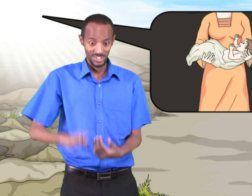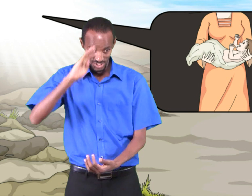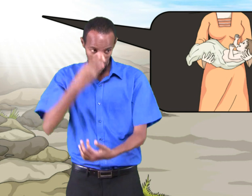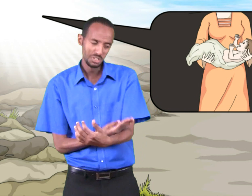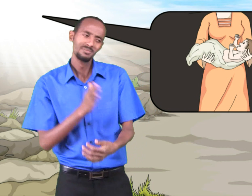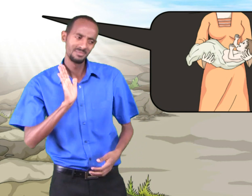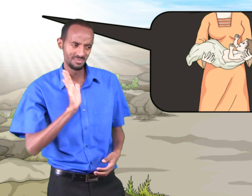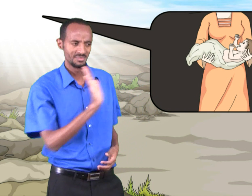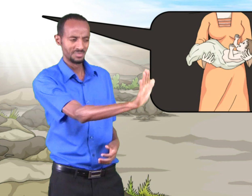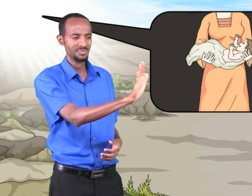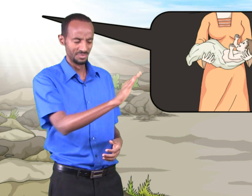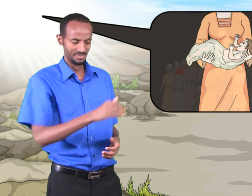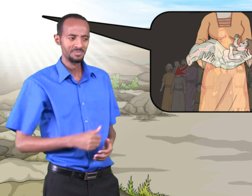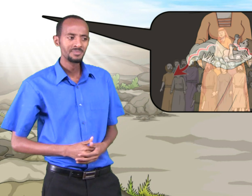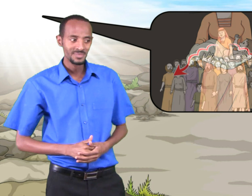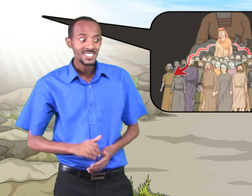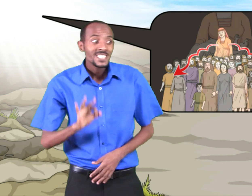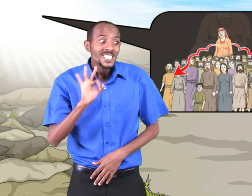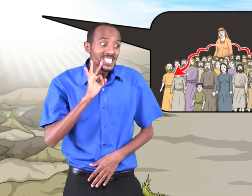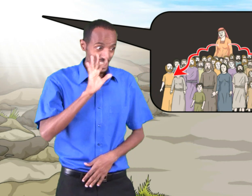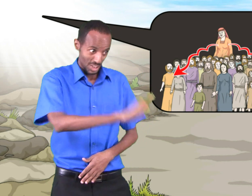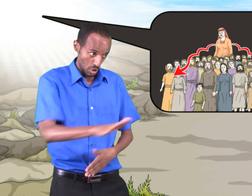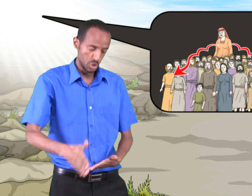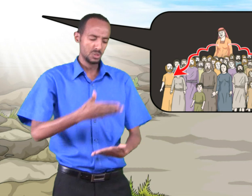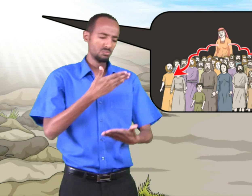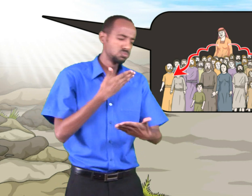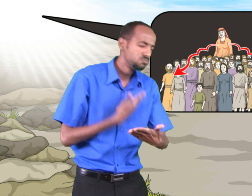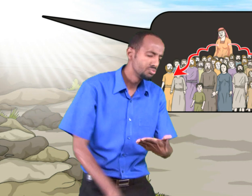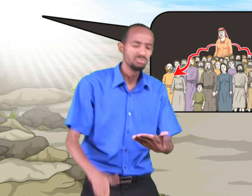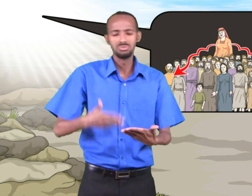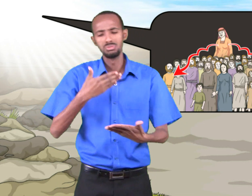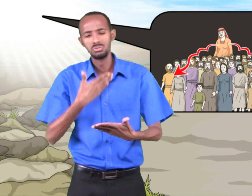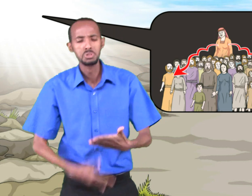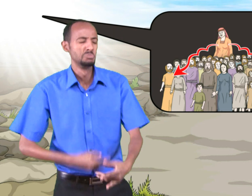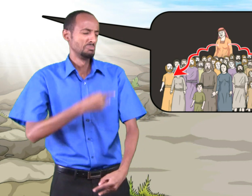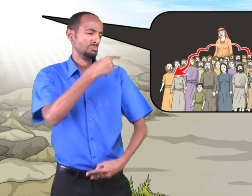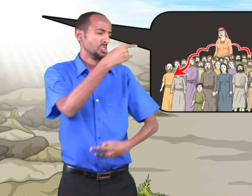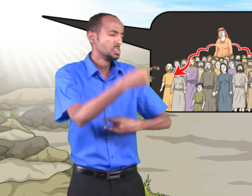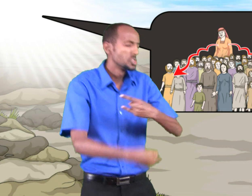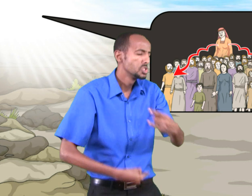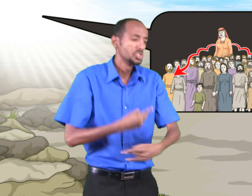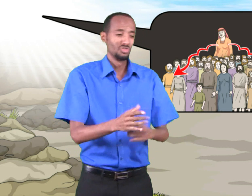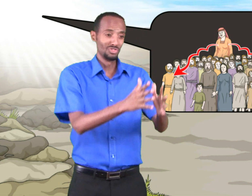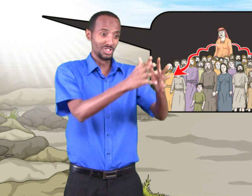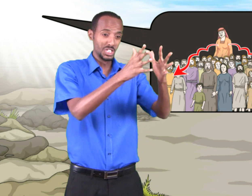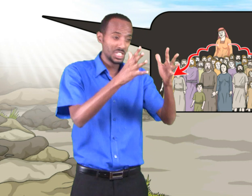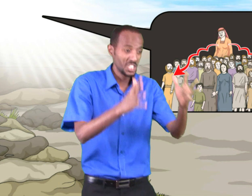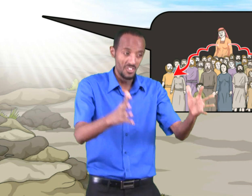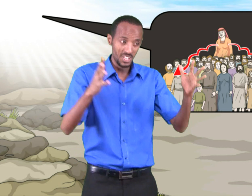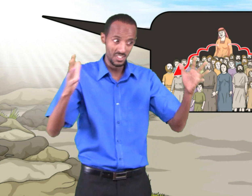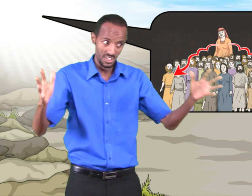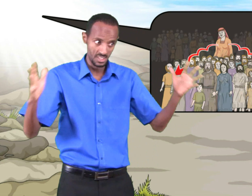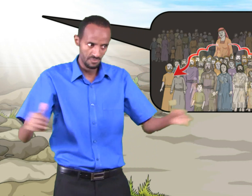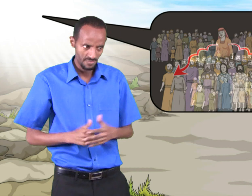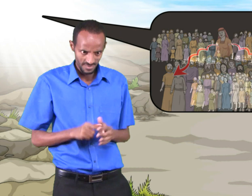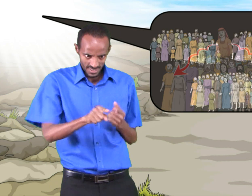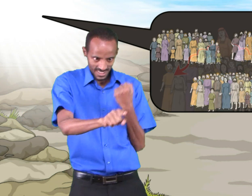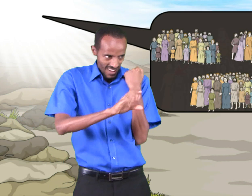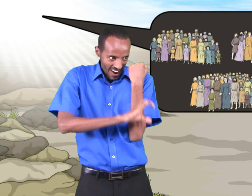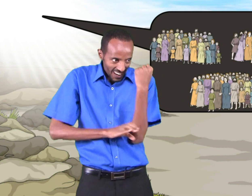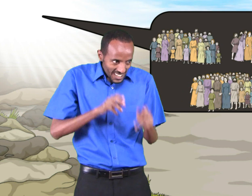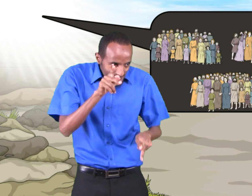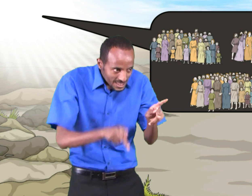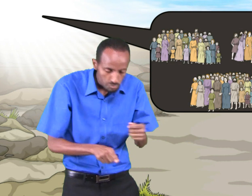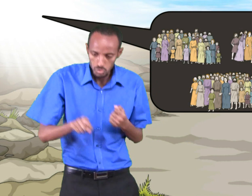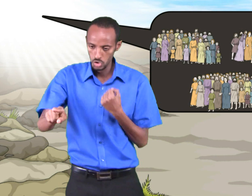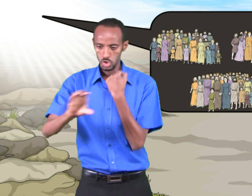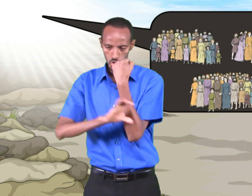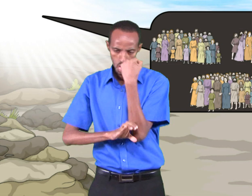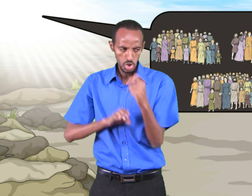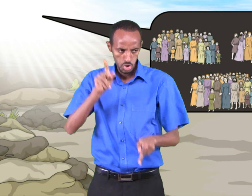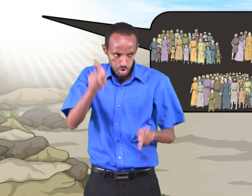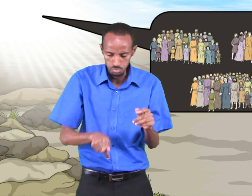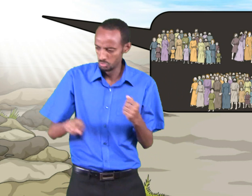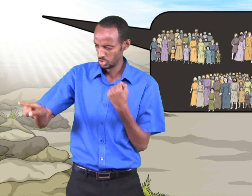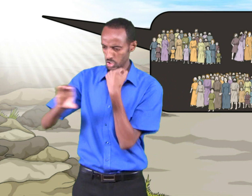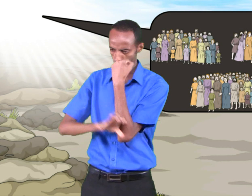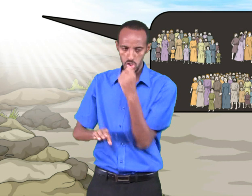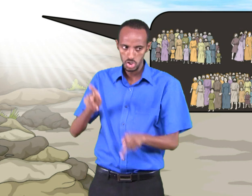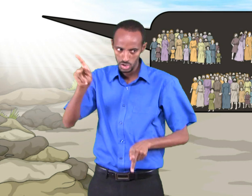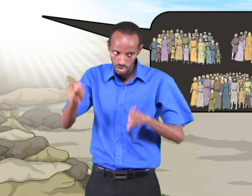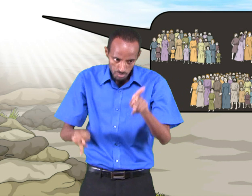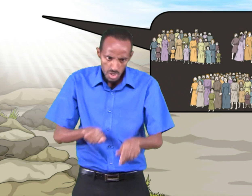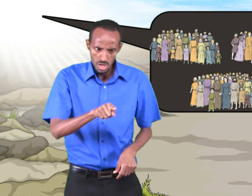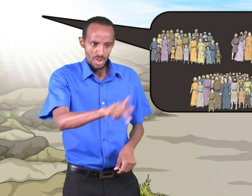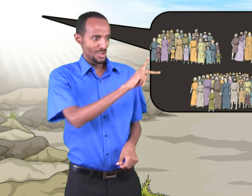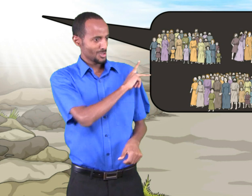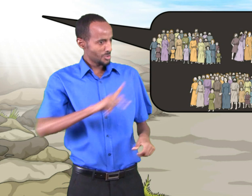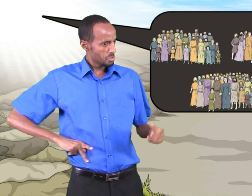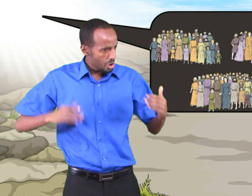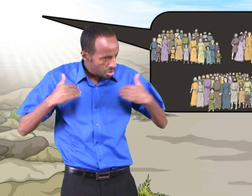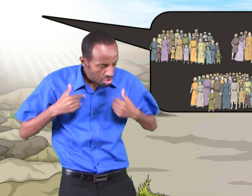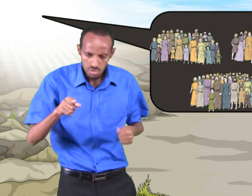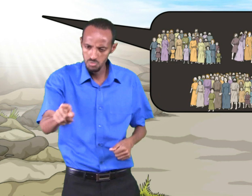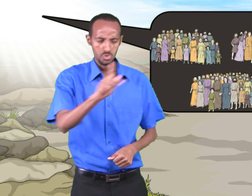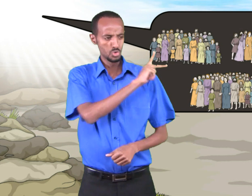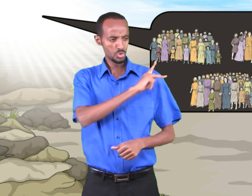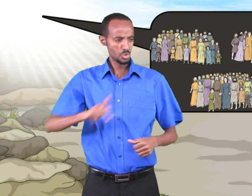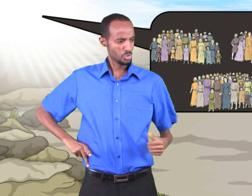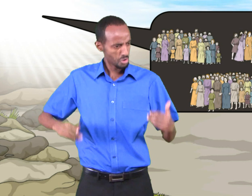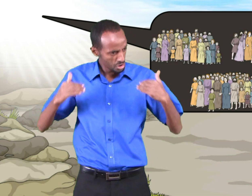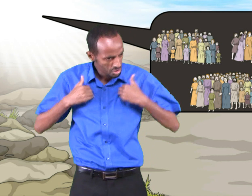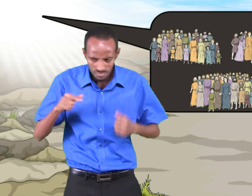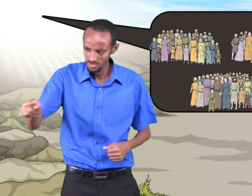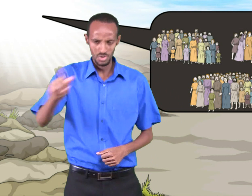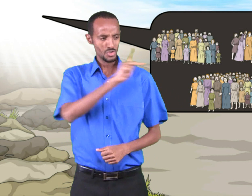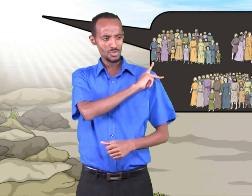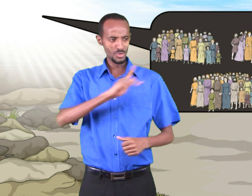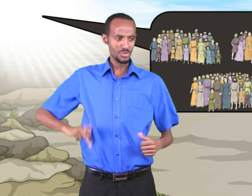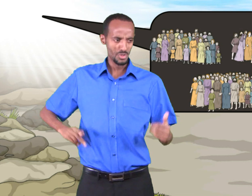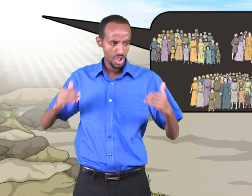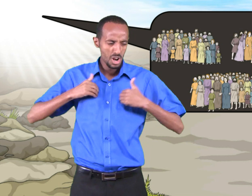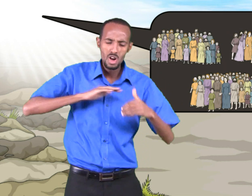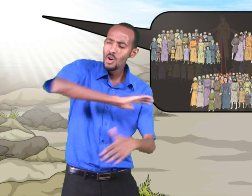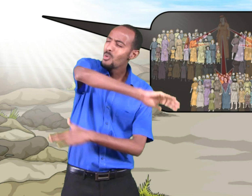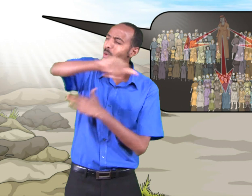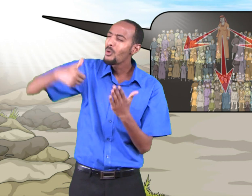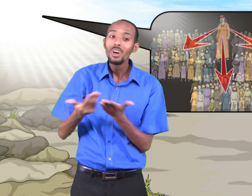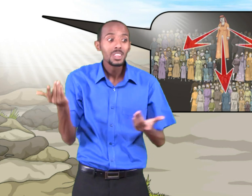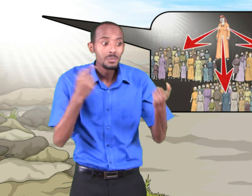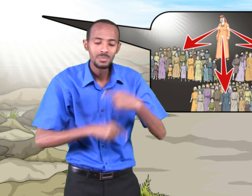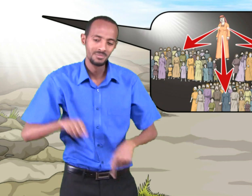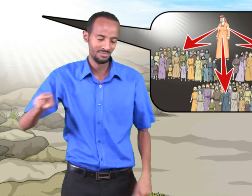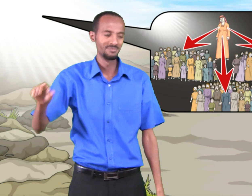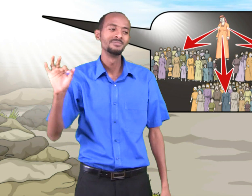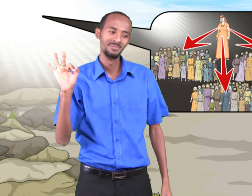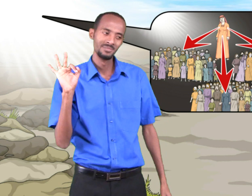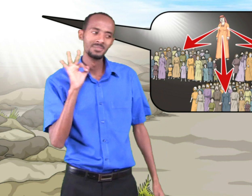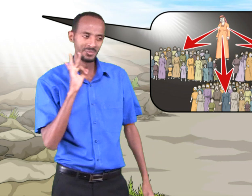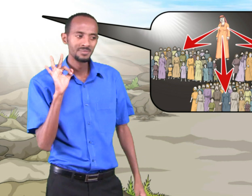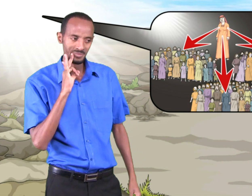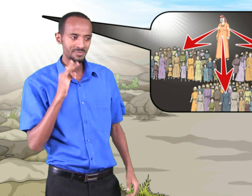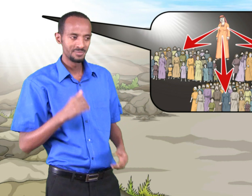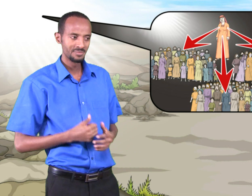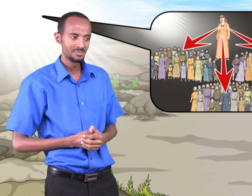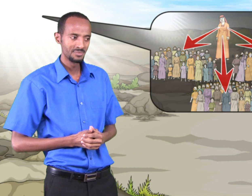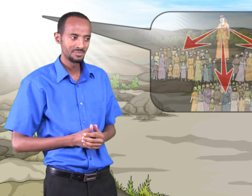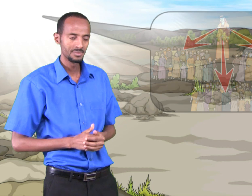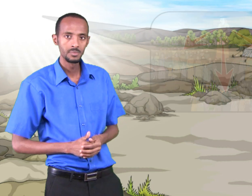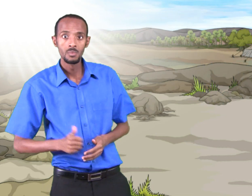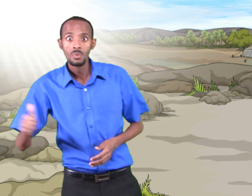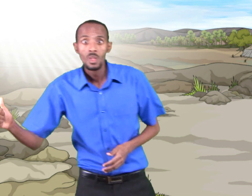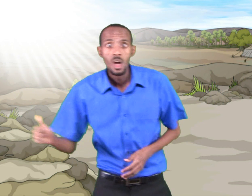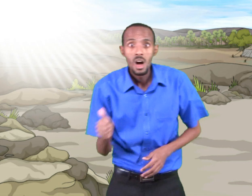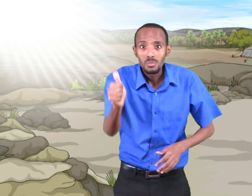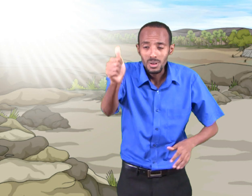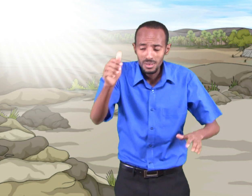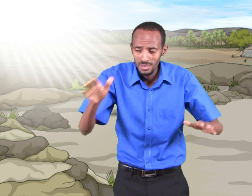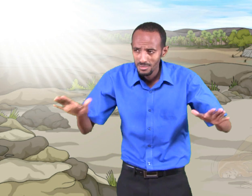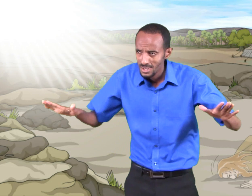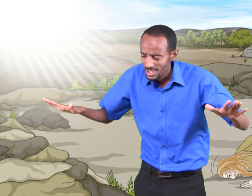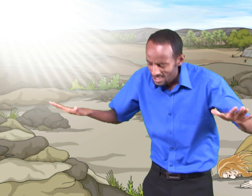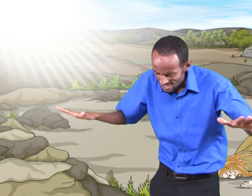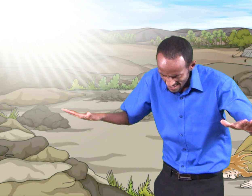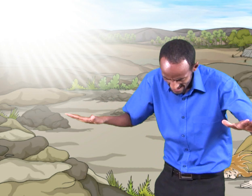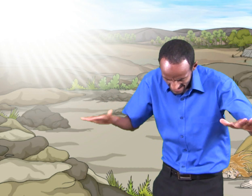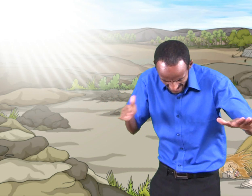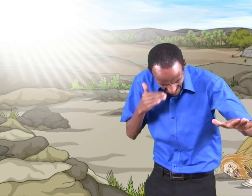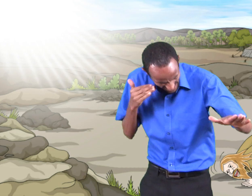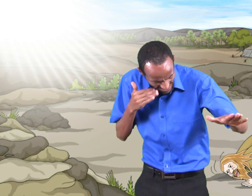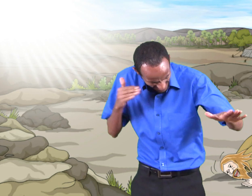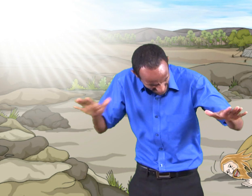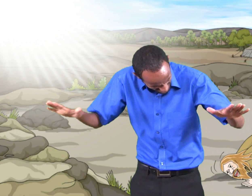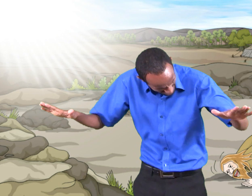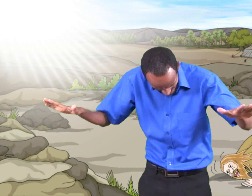I will bless her, and she will be the mother of nations; kings of peoples will descend from her.”